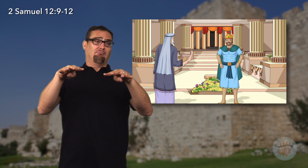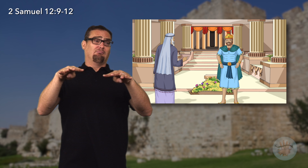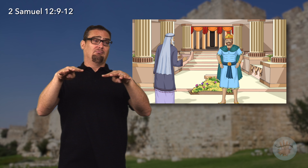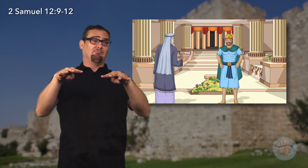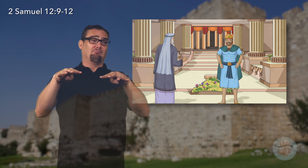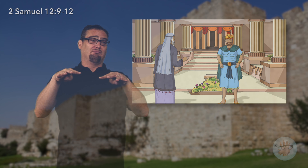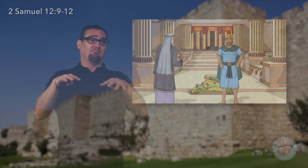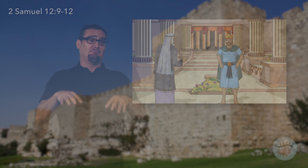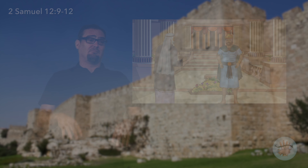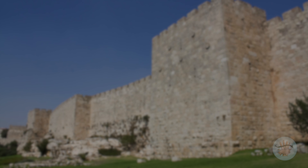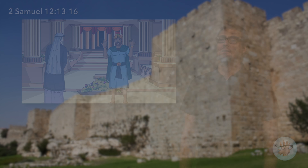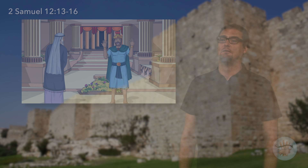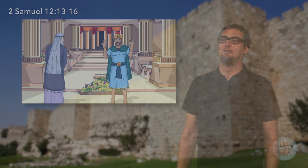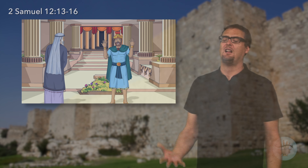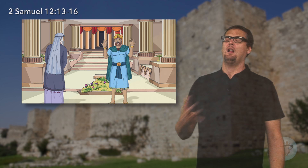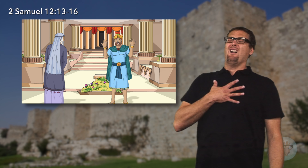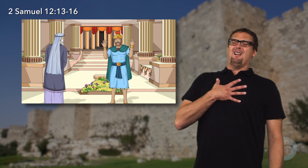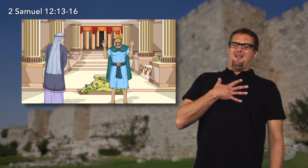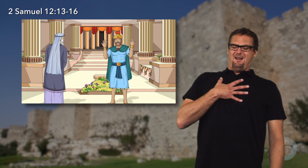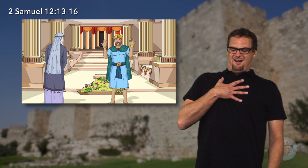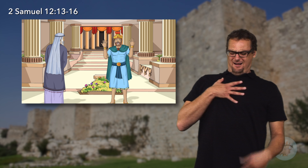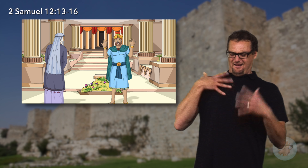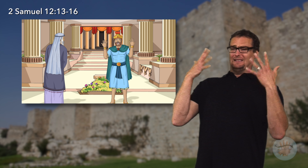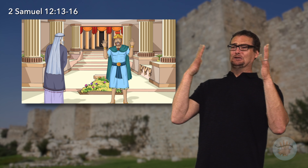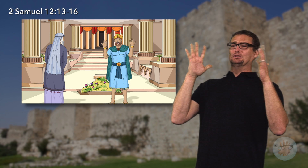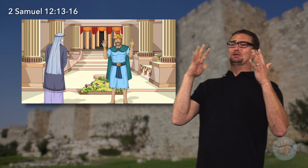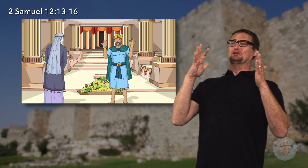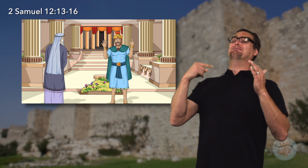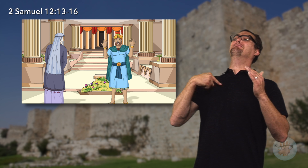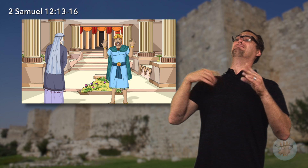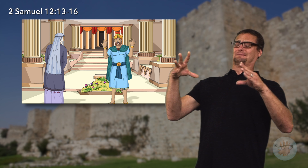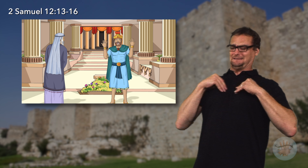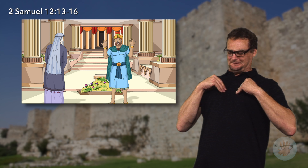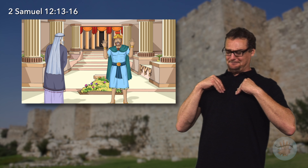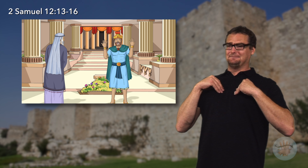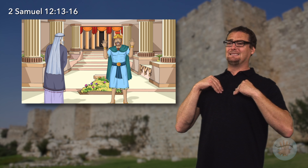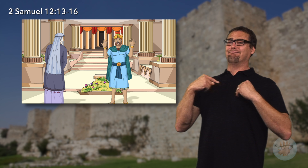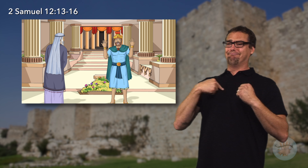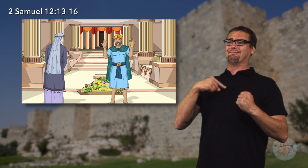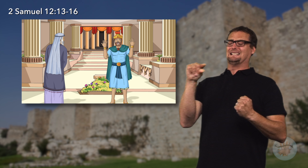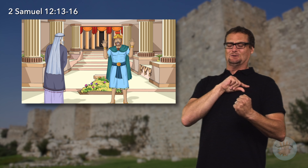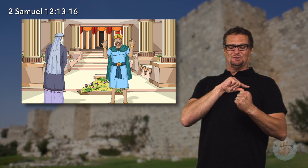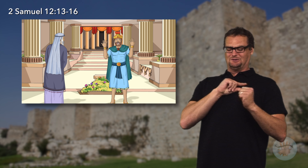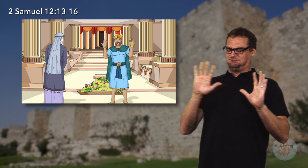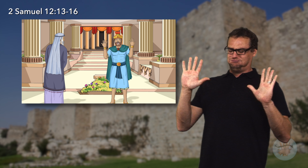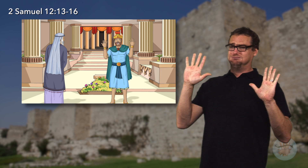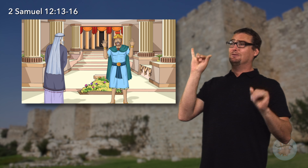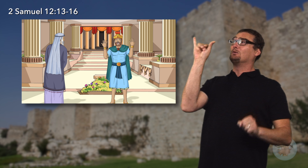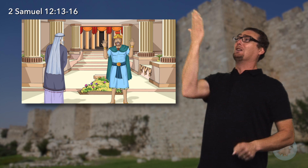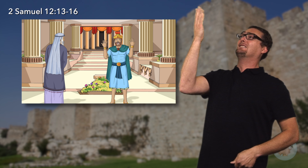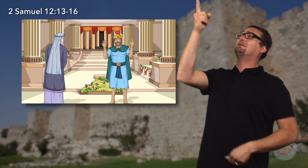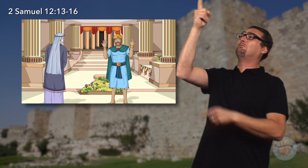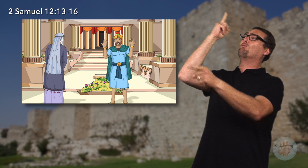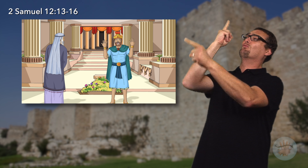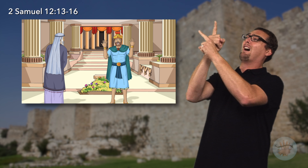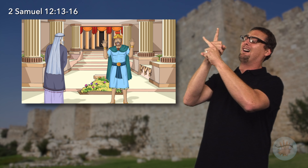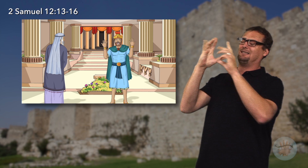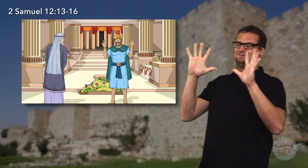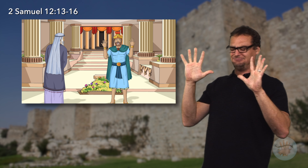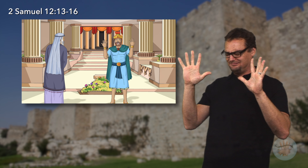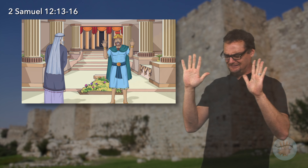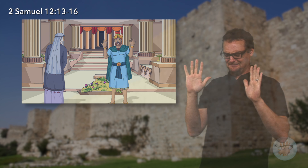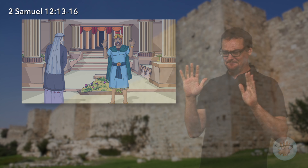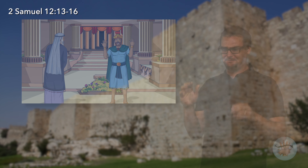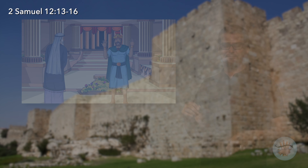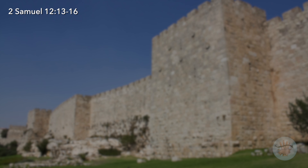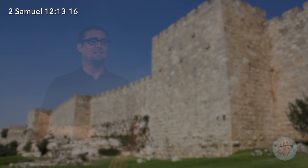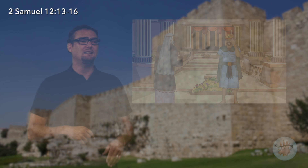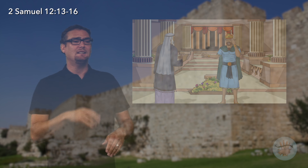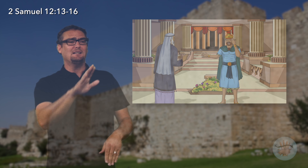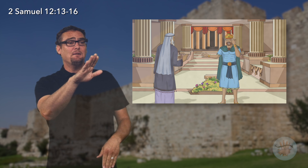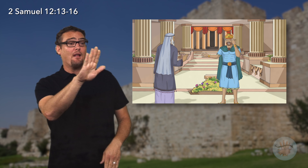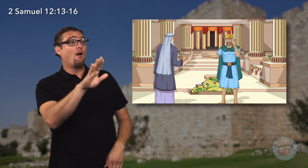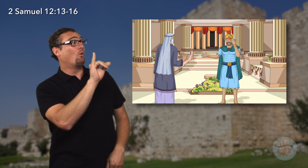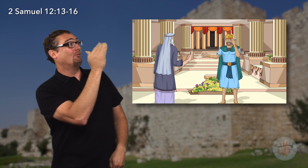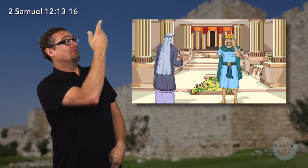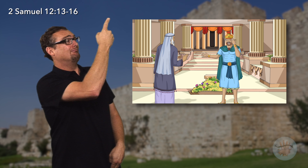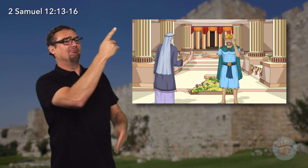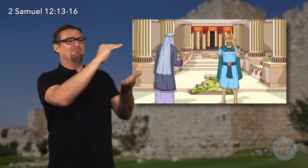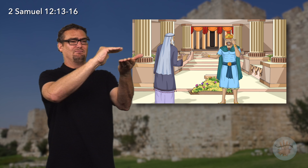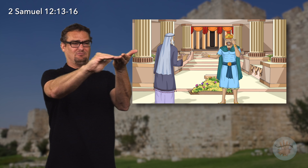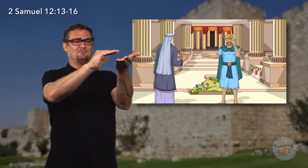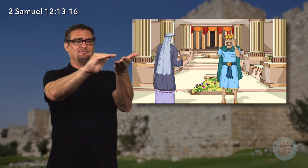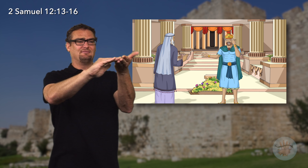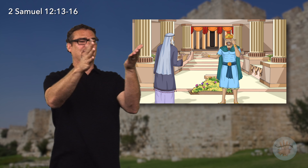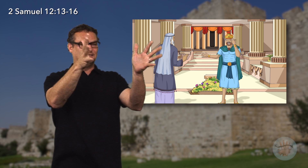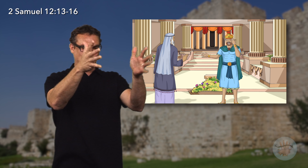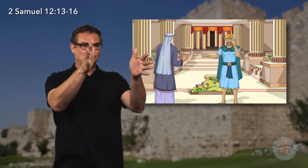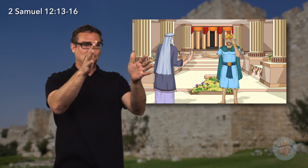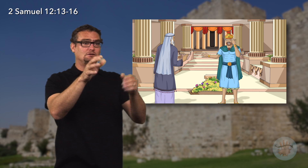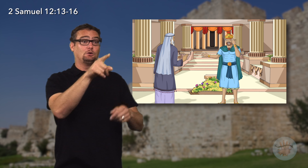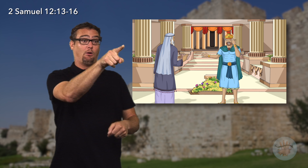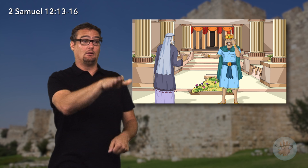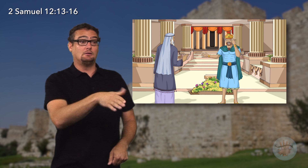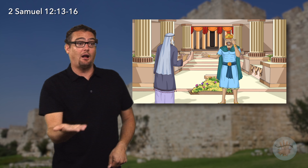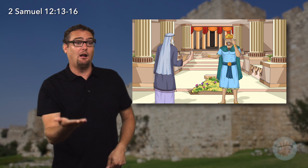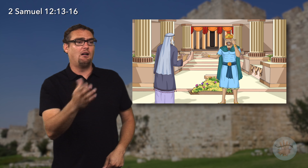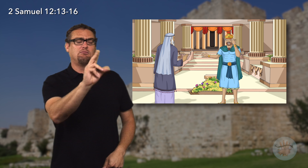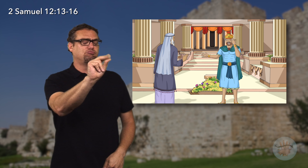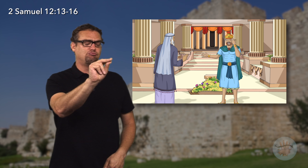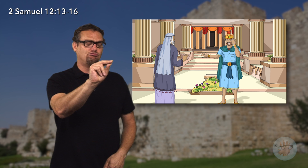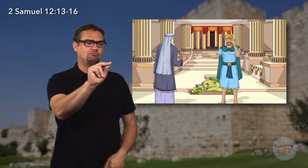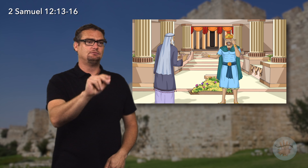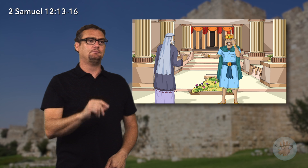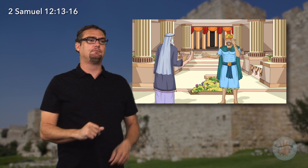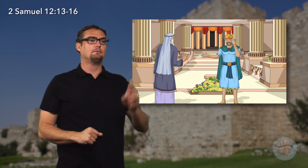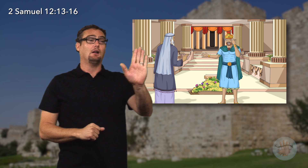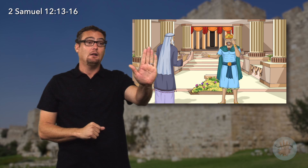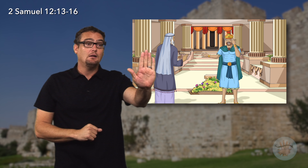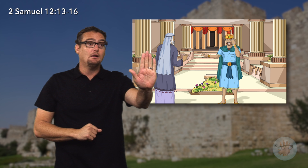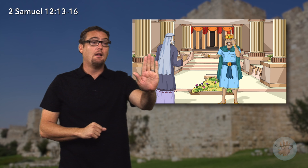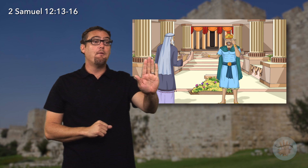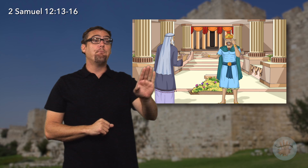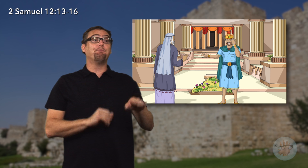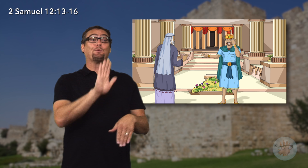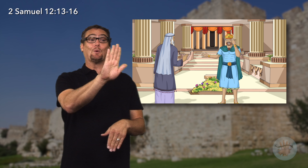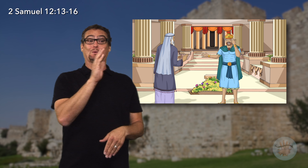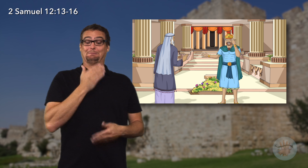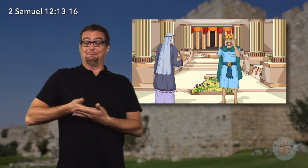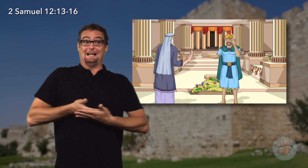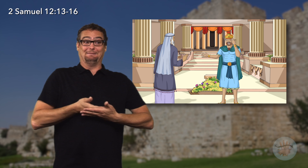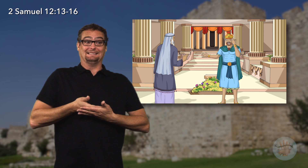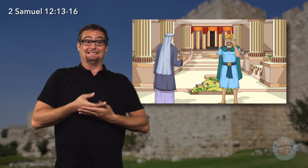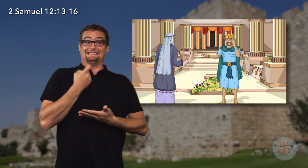Then David said to Nathan, “I have sinned against the LORD.” “The LORD has taken away your sin,” Nathan replied. “You will not die.